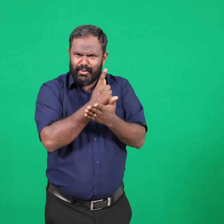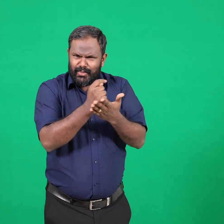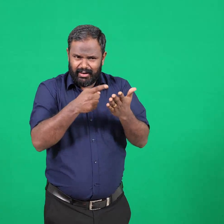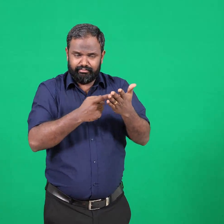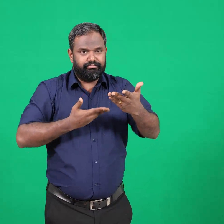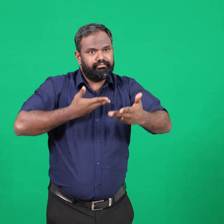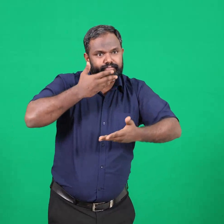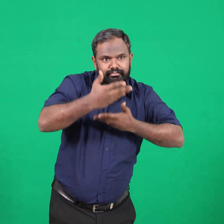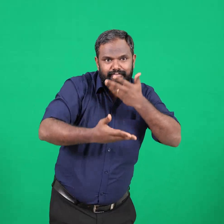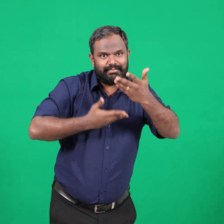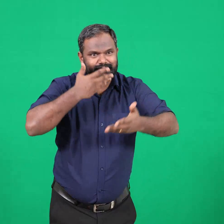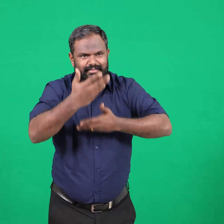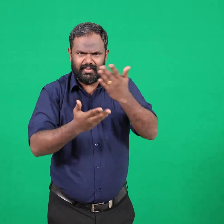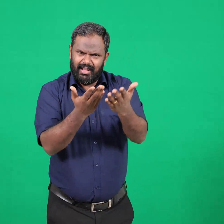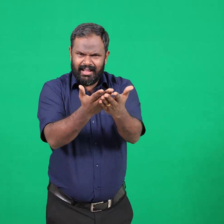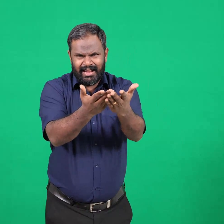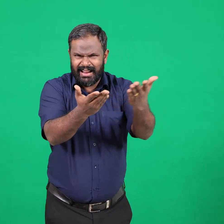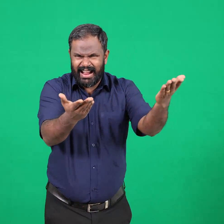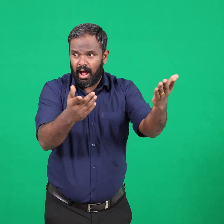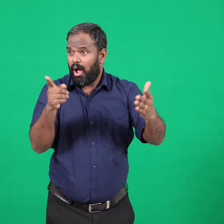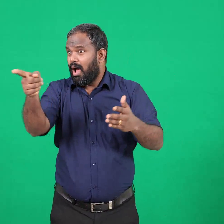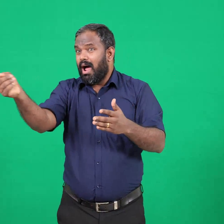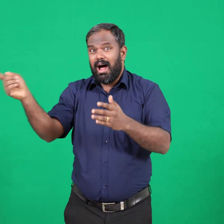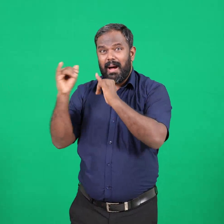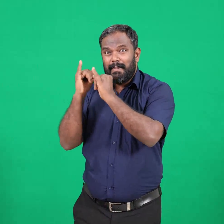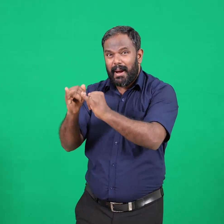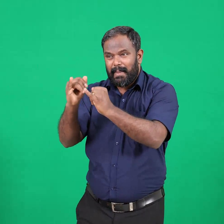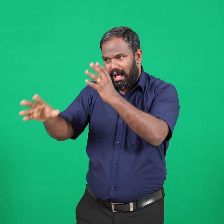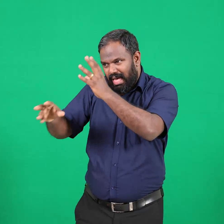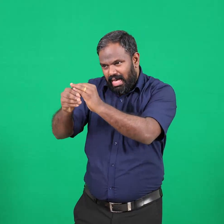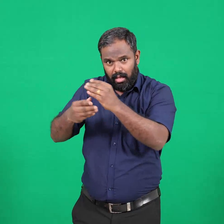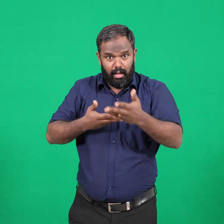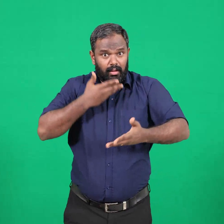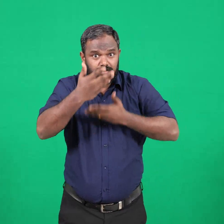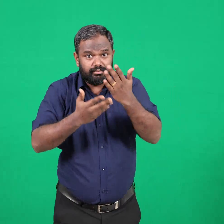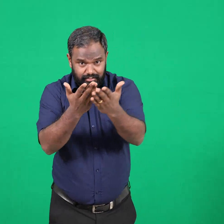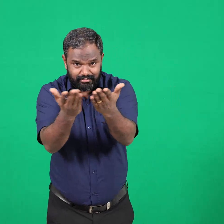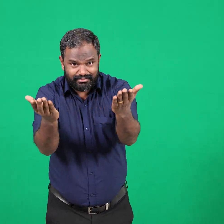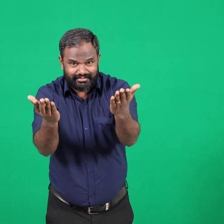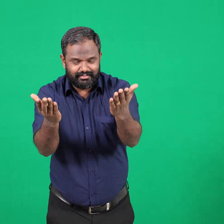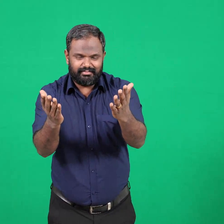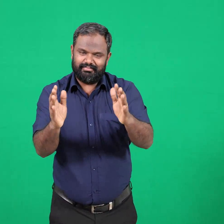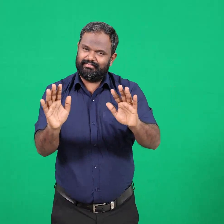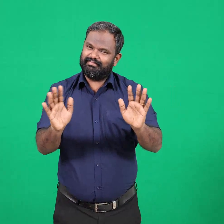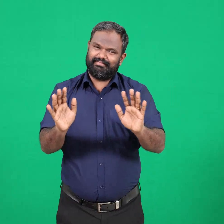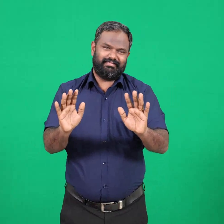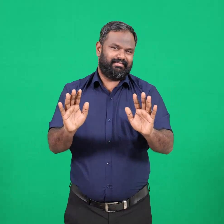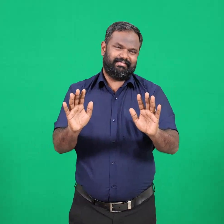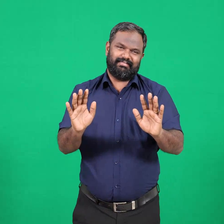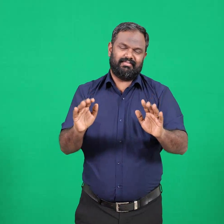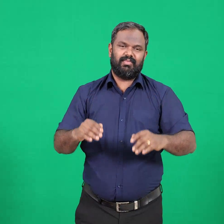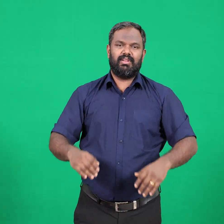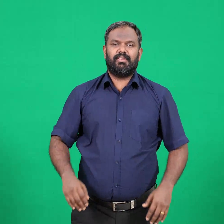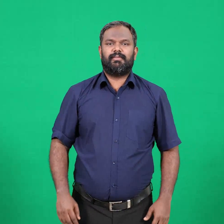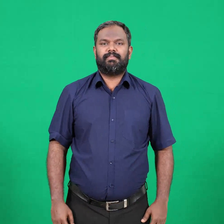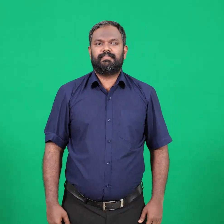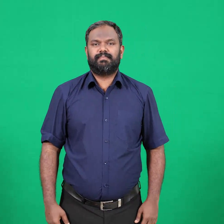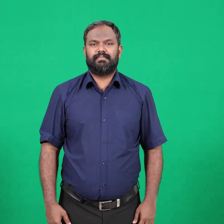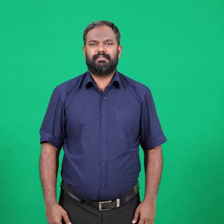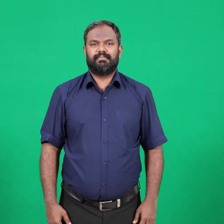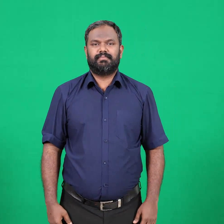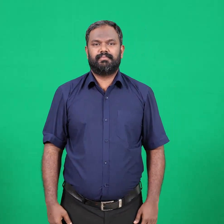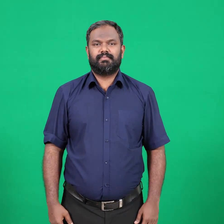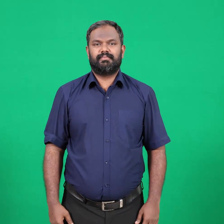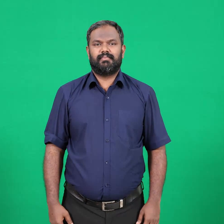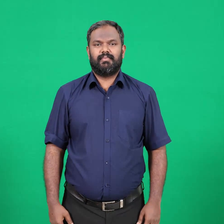But this is not the way you came to know Christ.